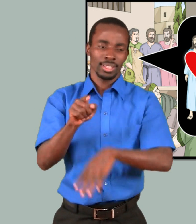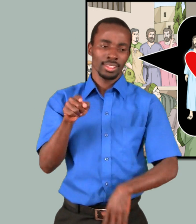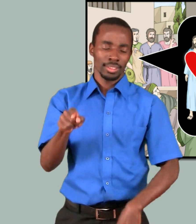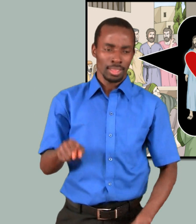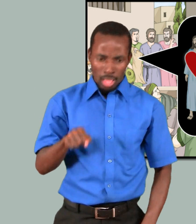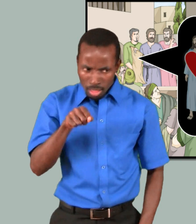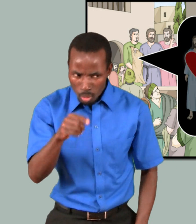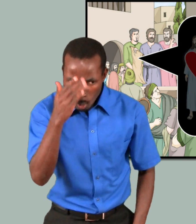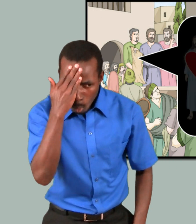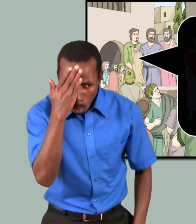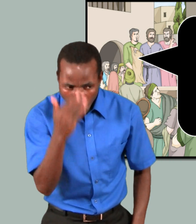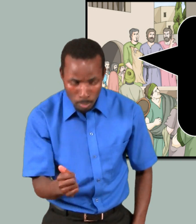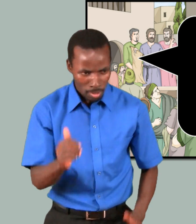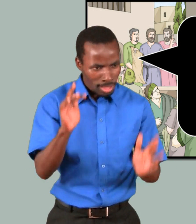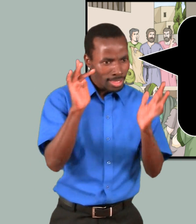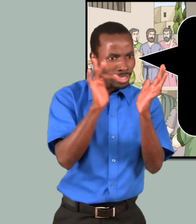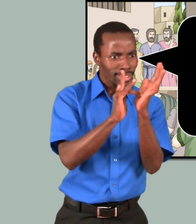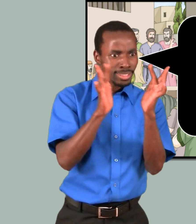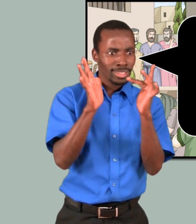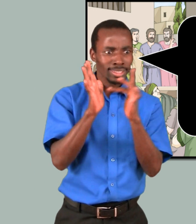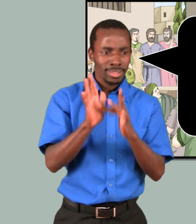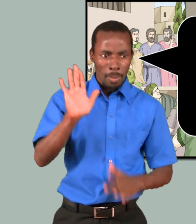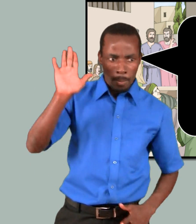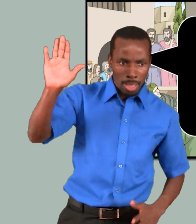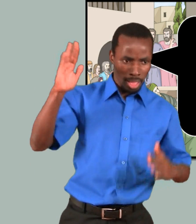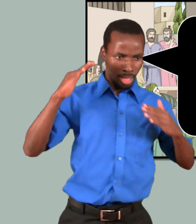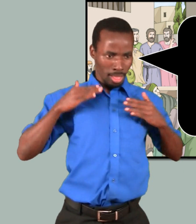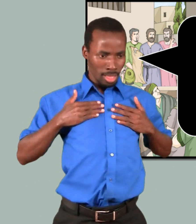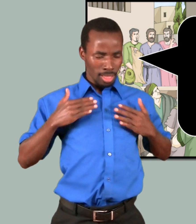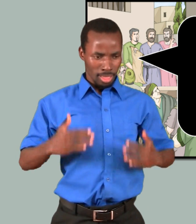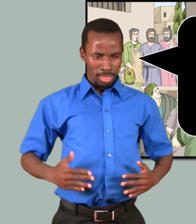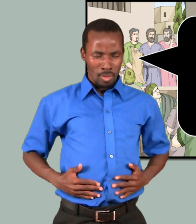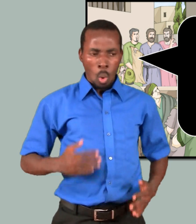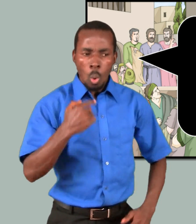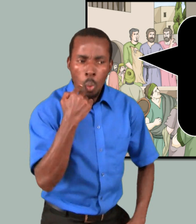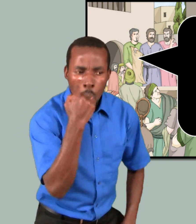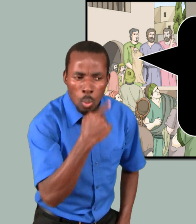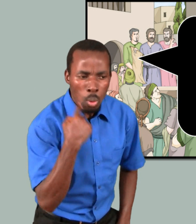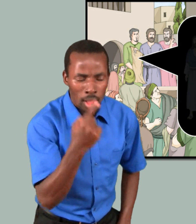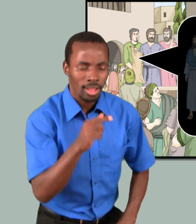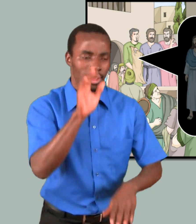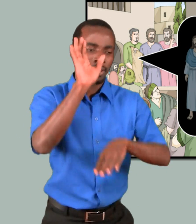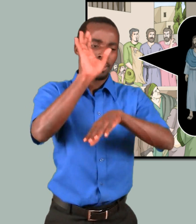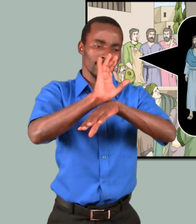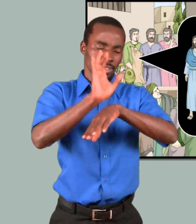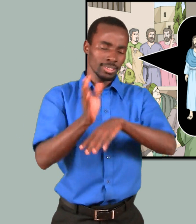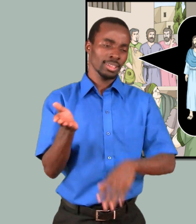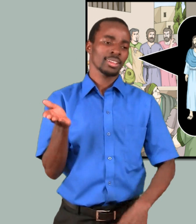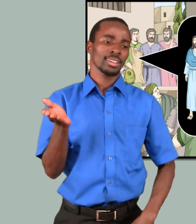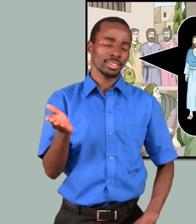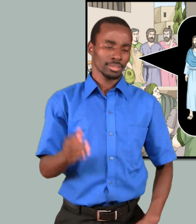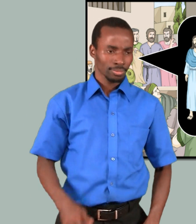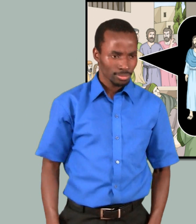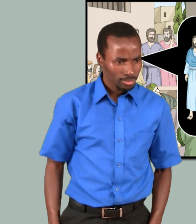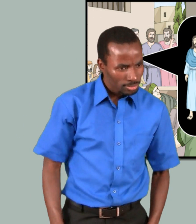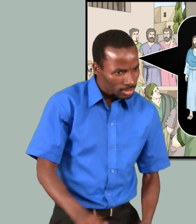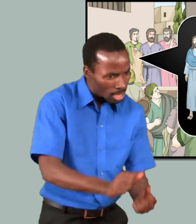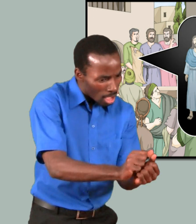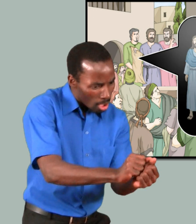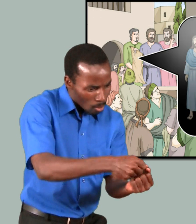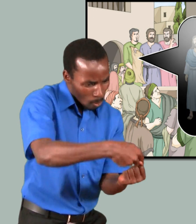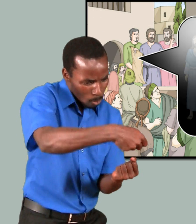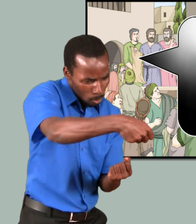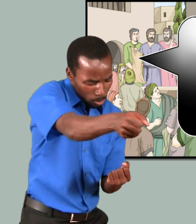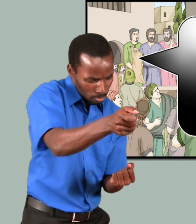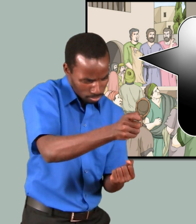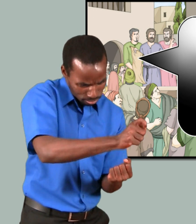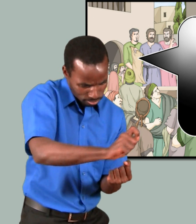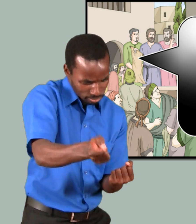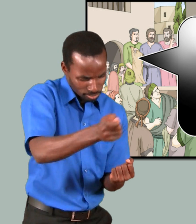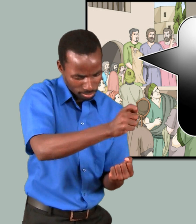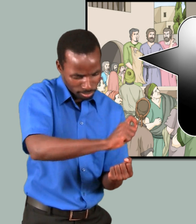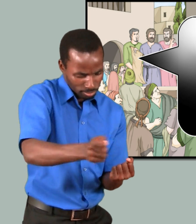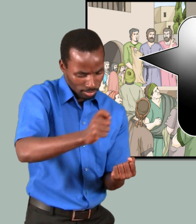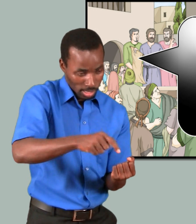For we are members of His body.